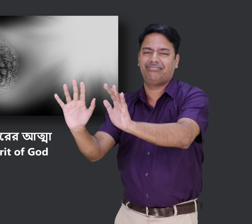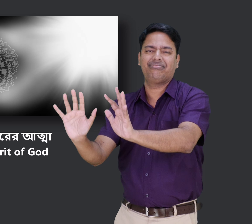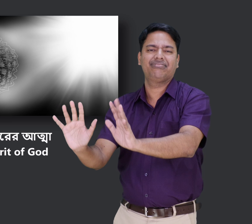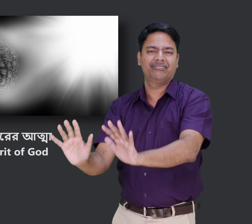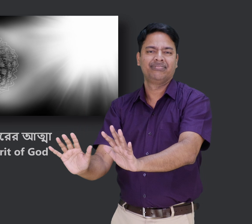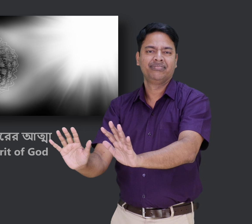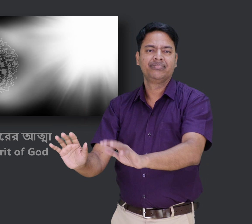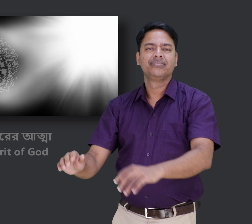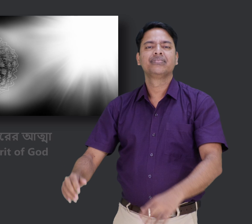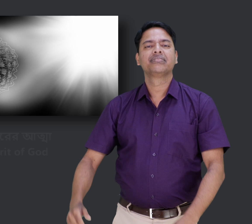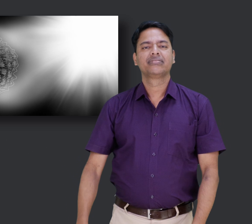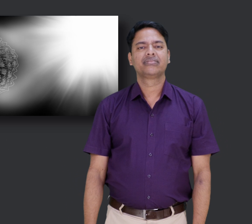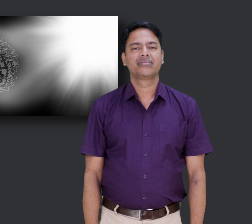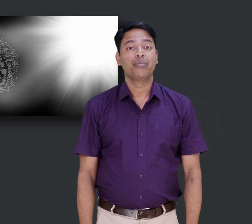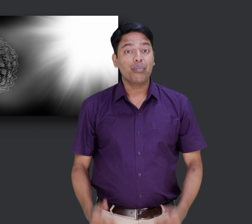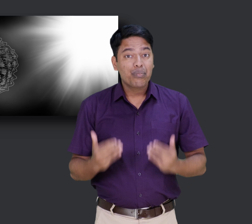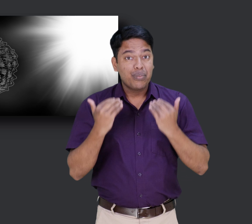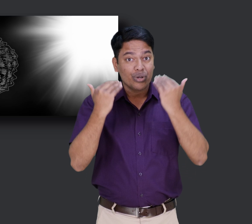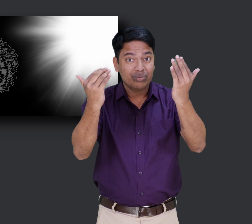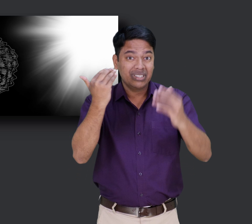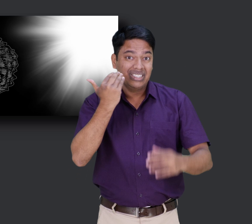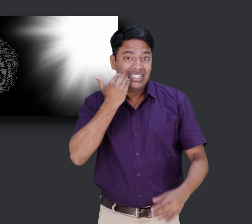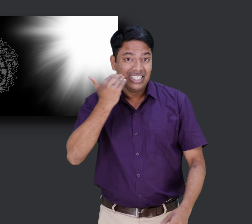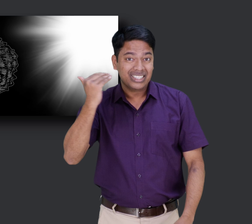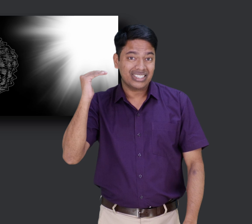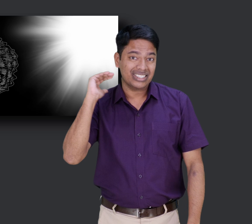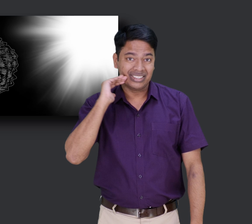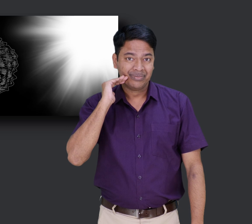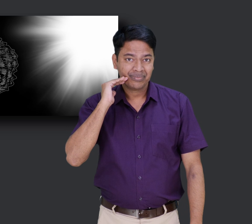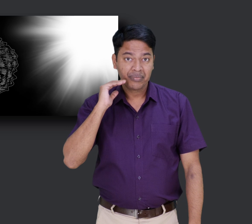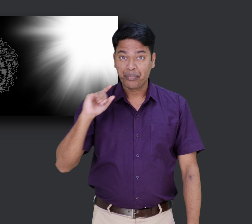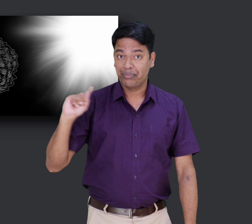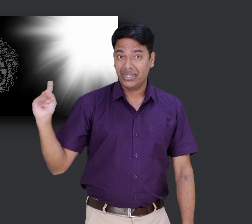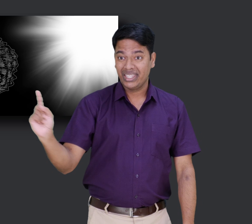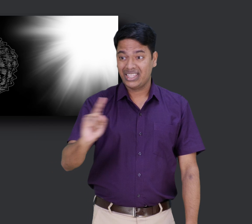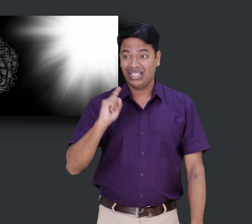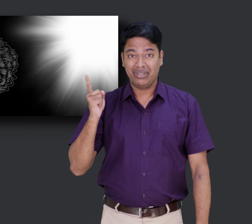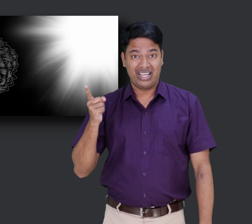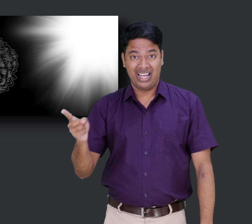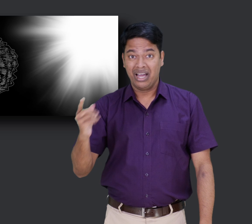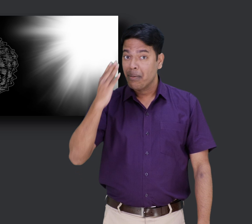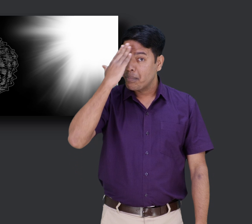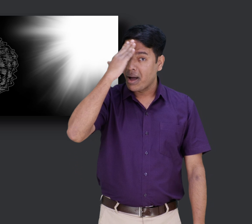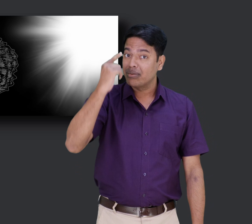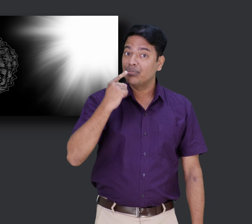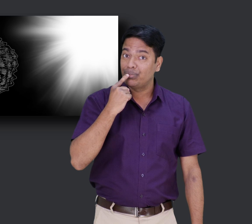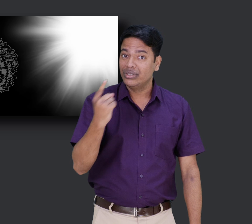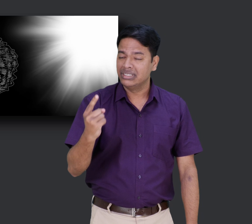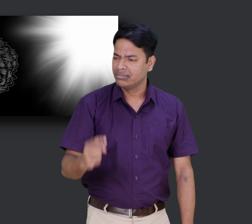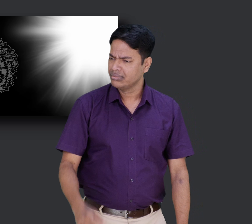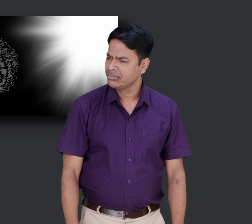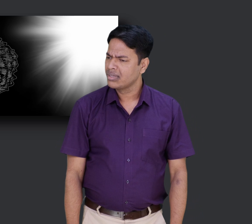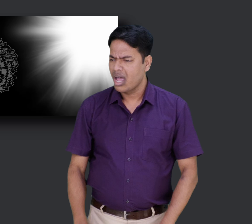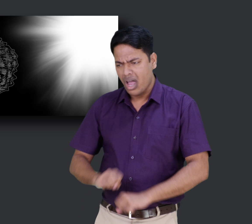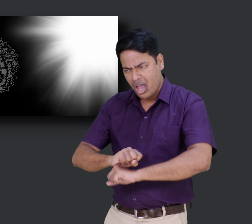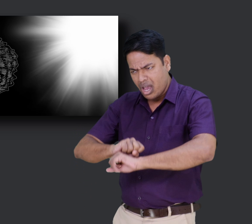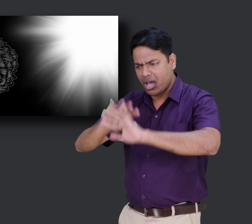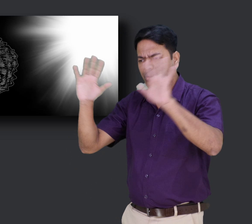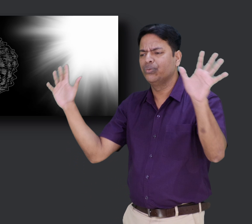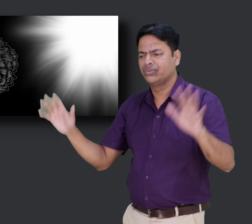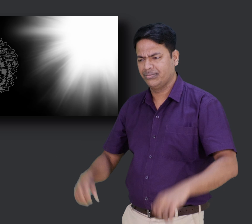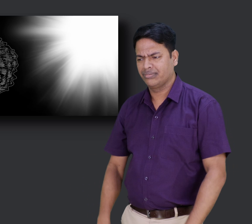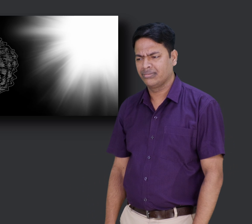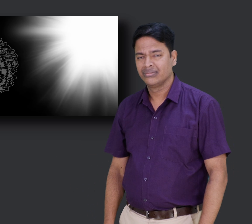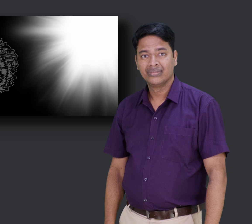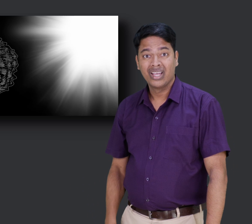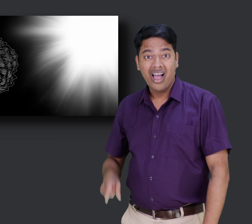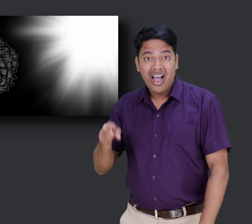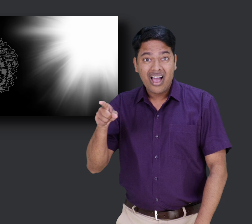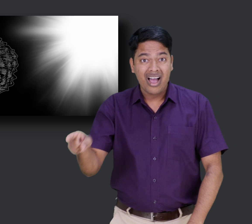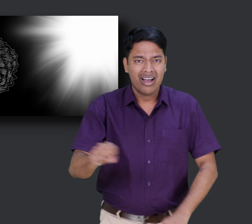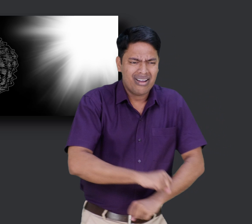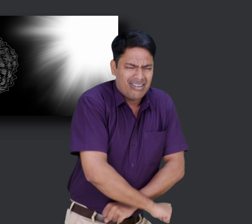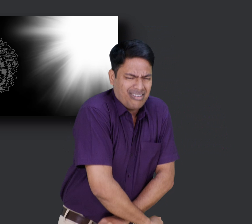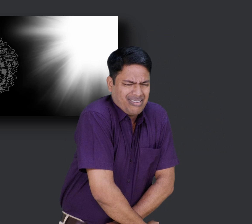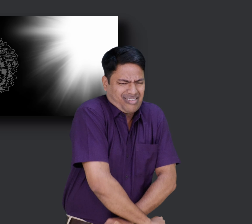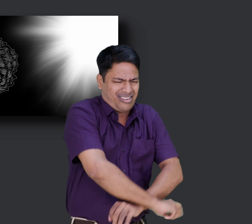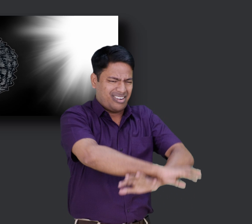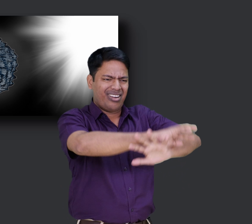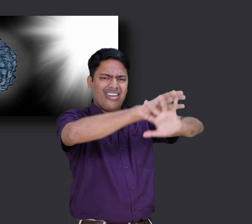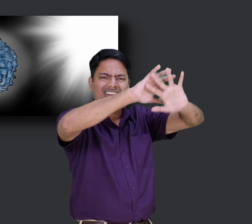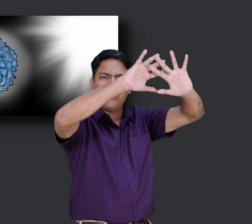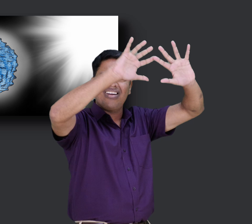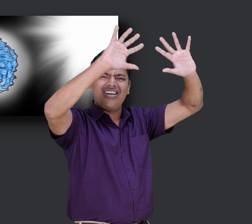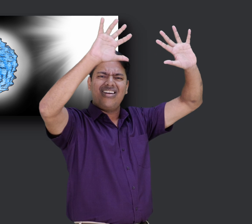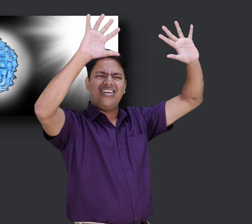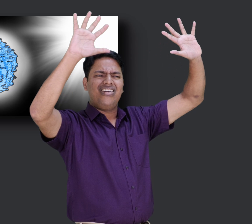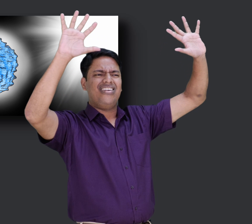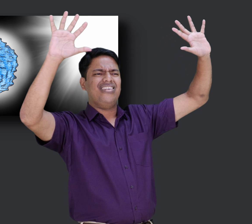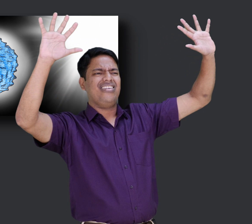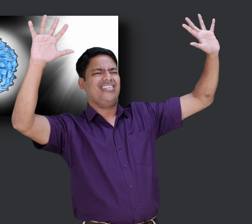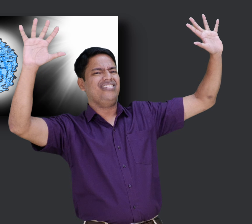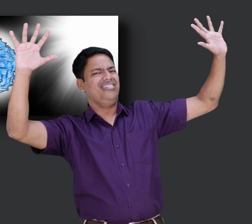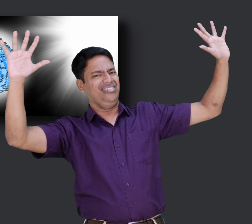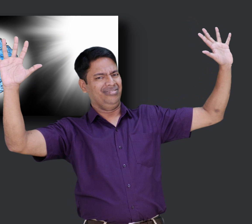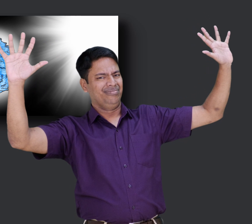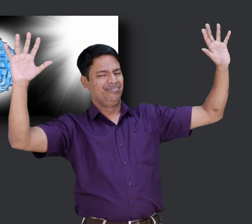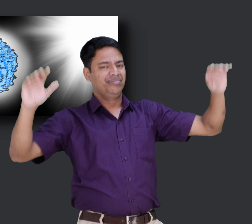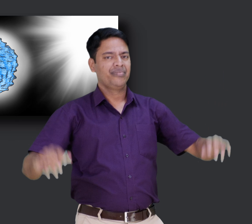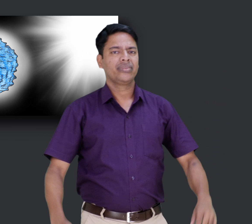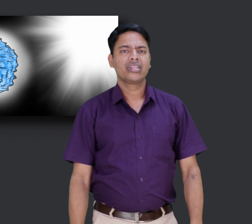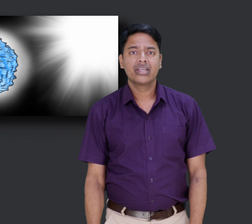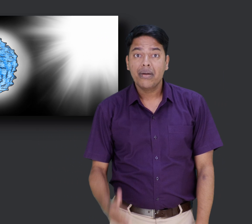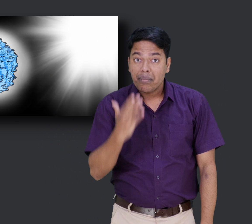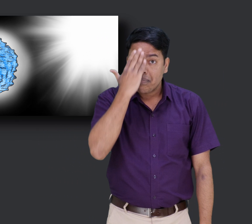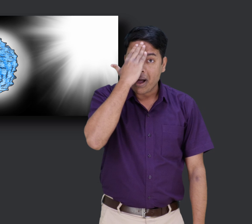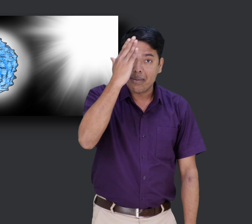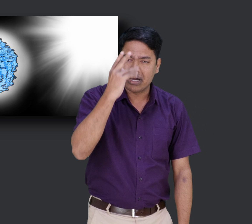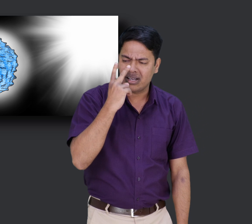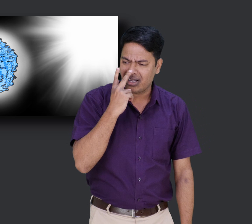And God said, “Let there be light,” and there was light.